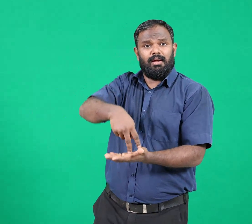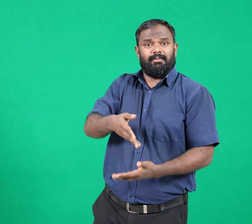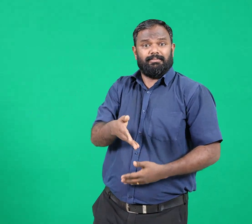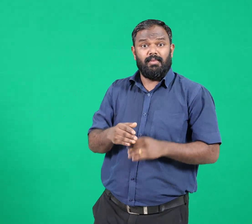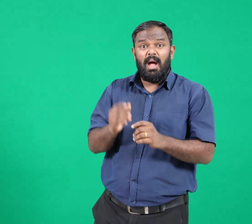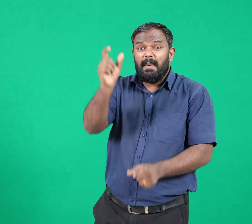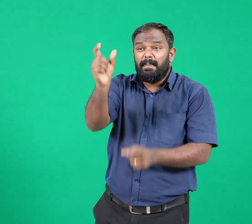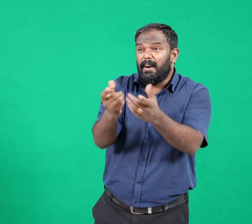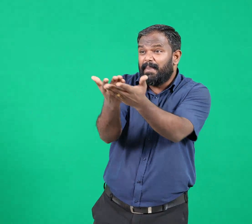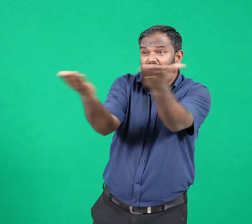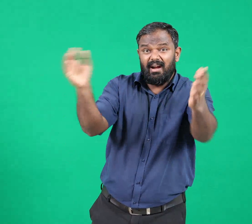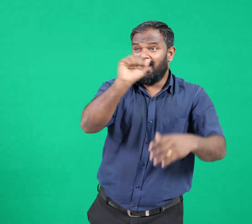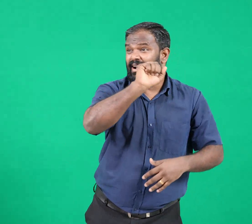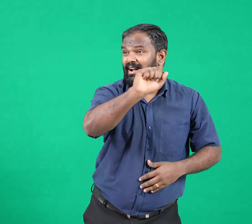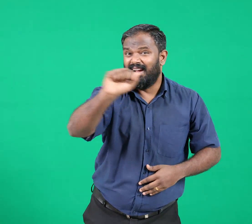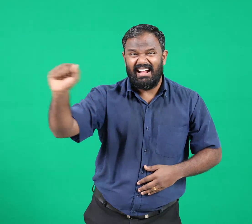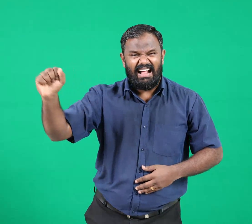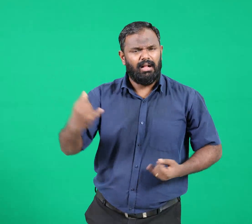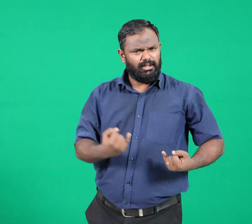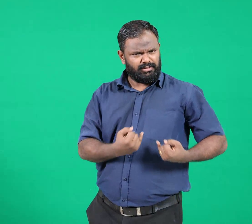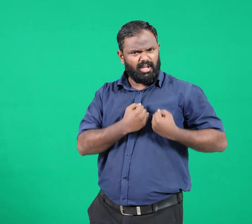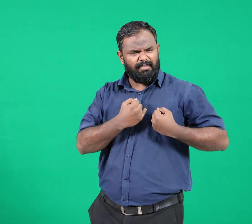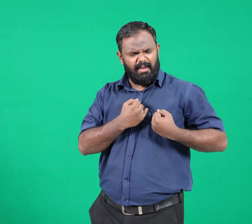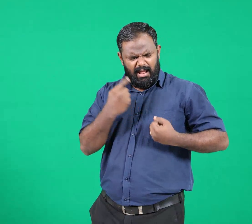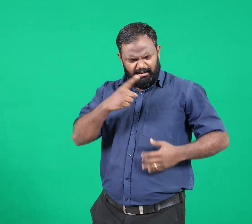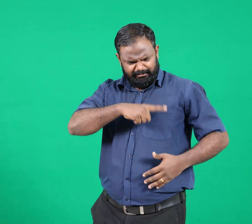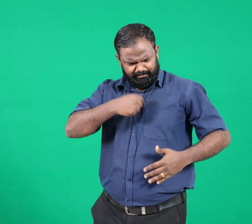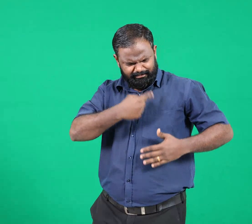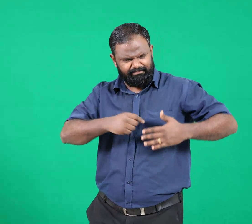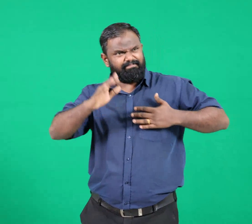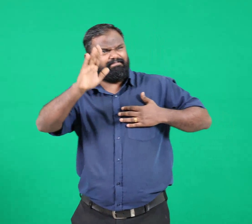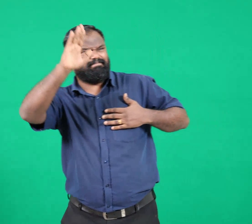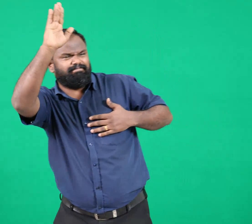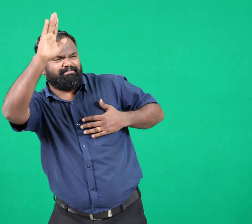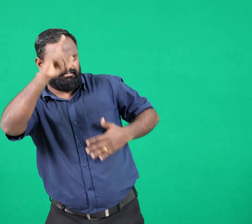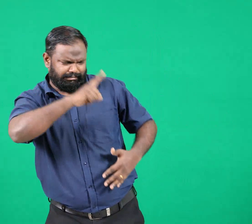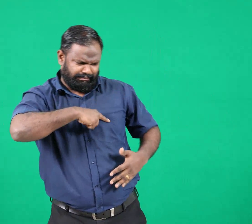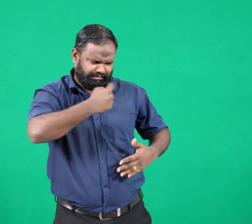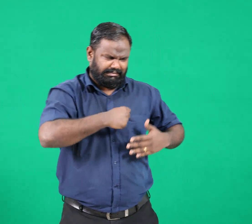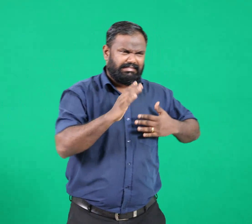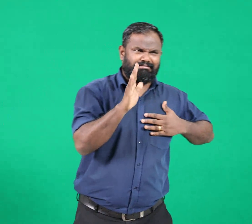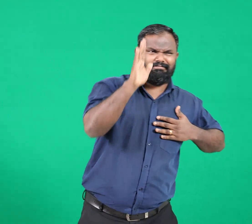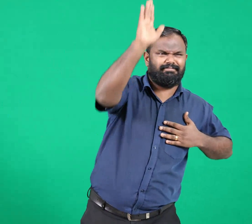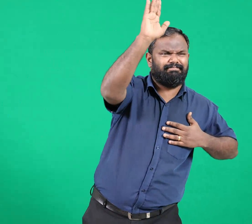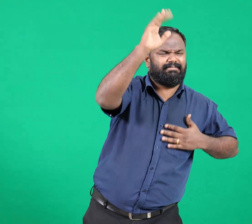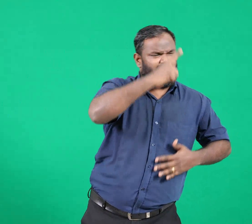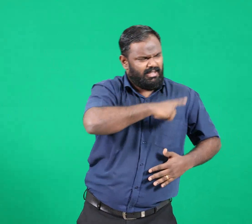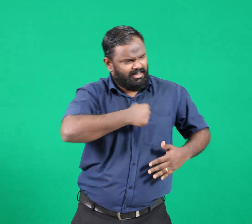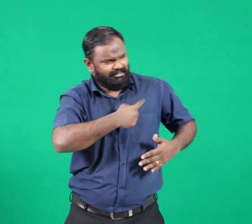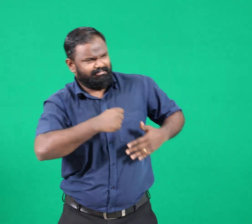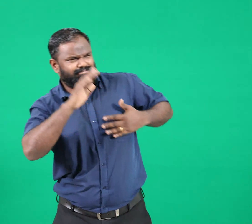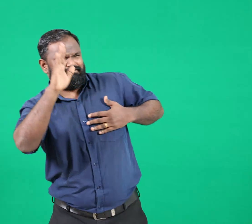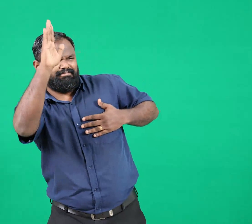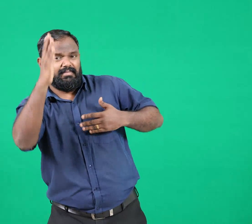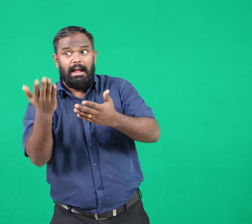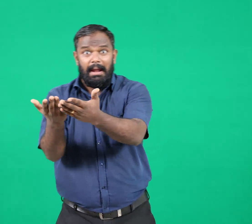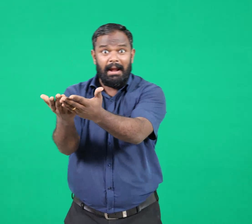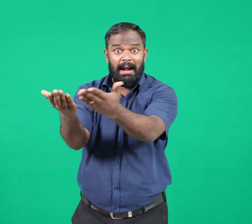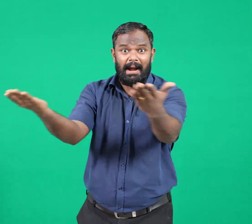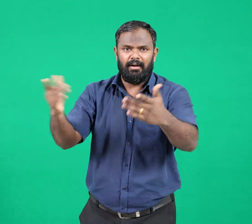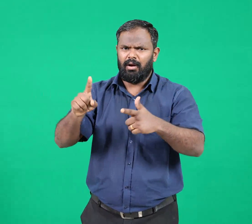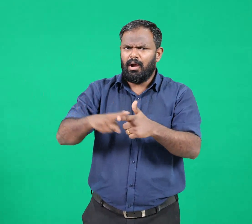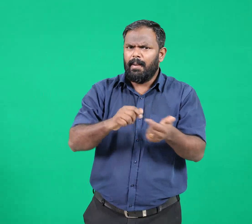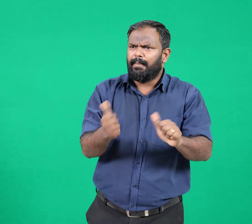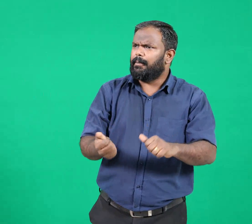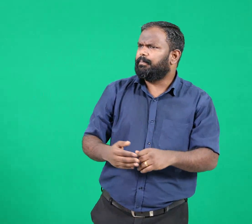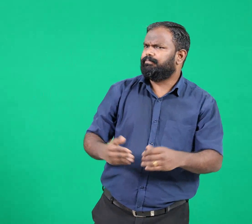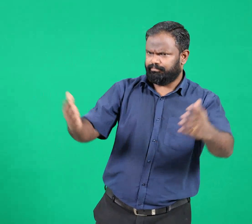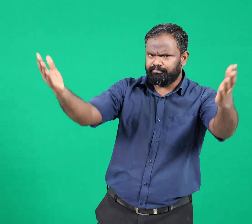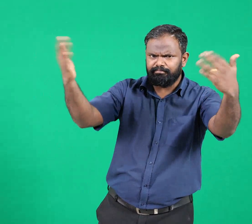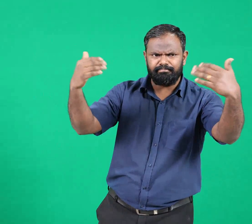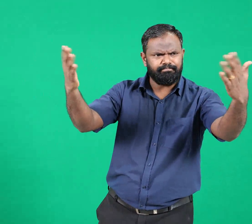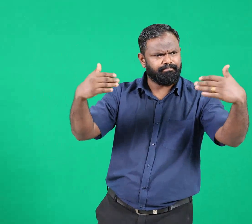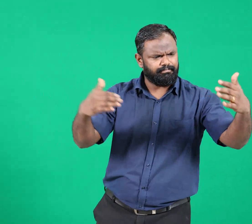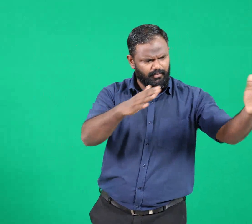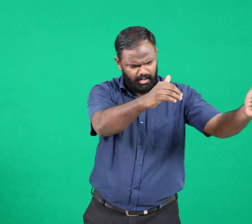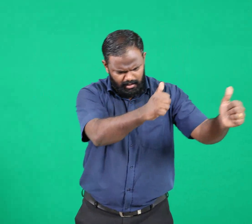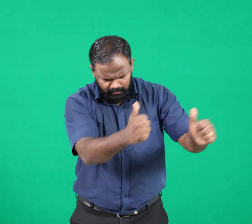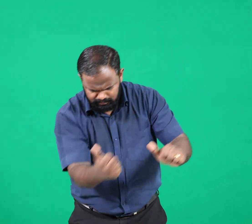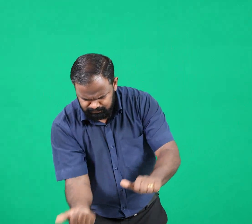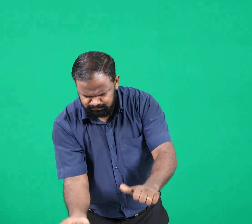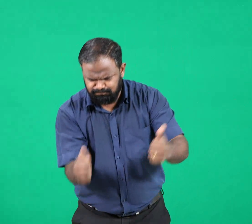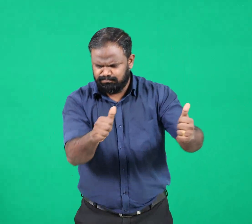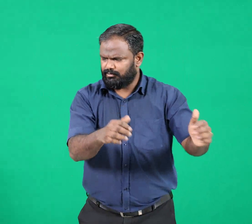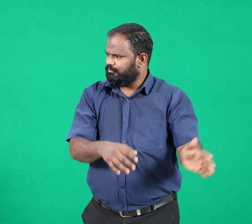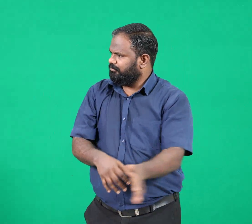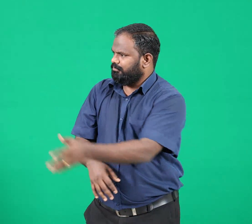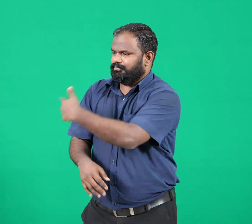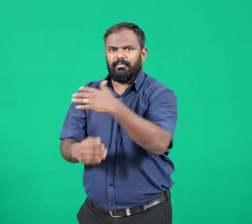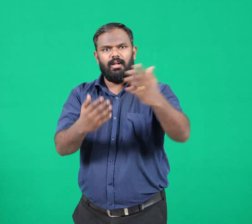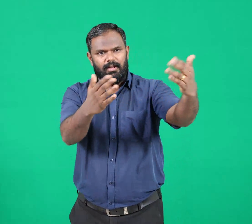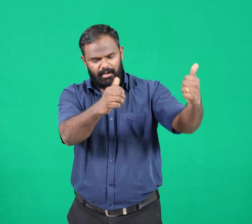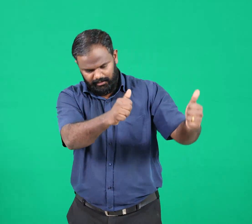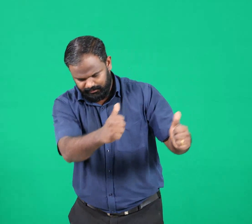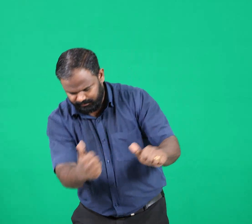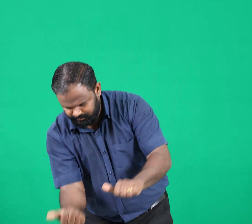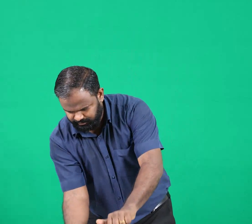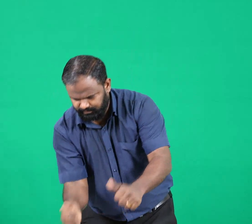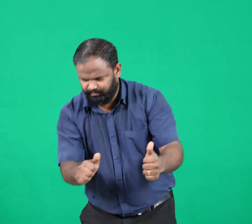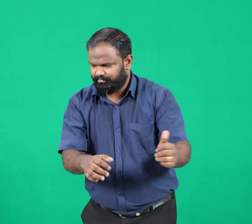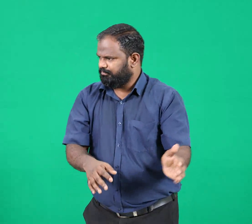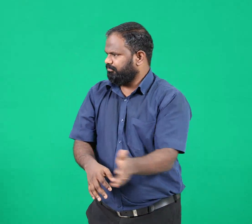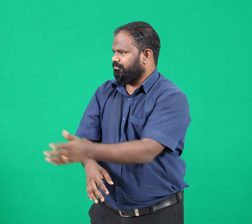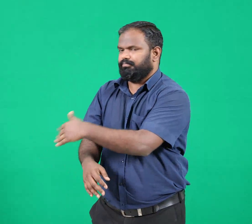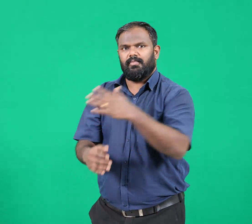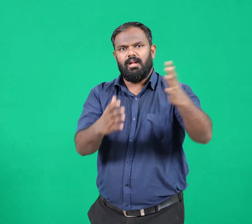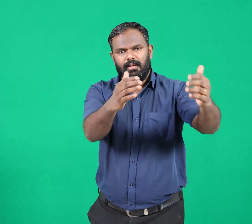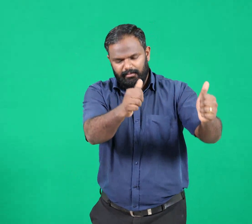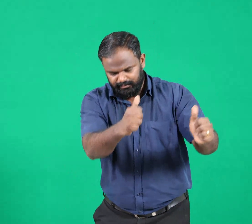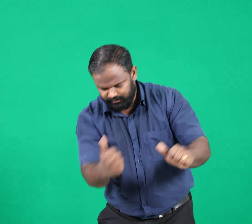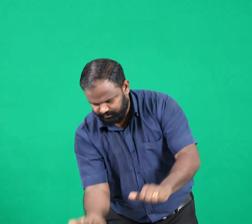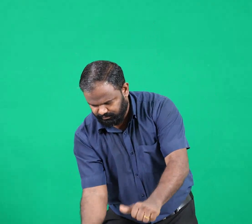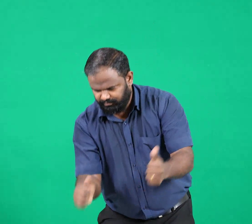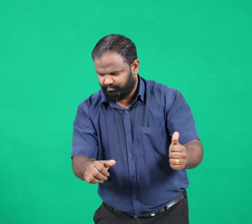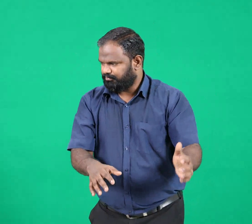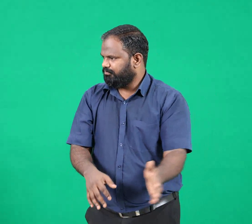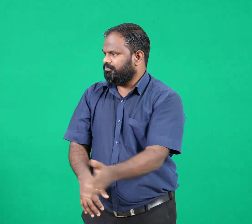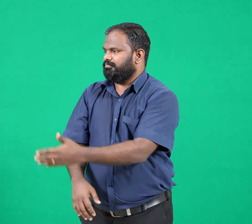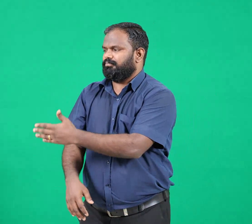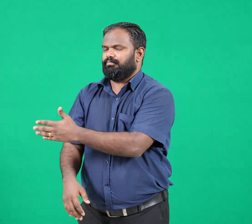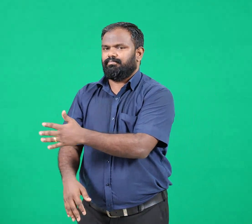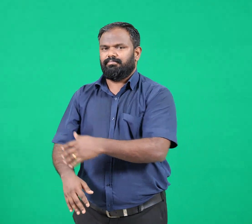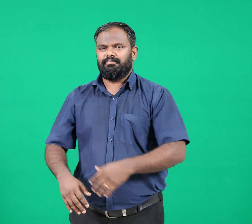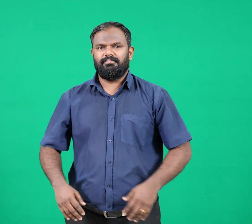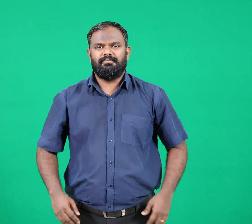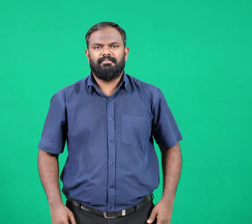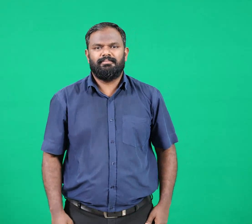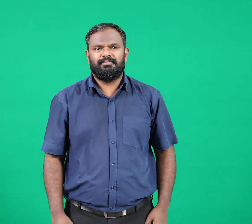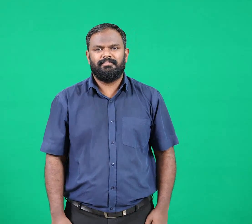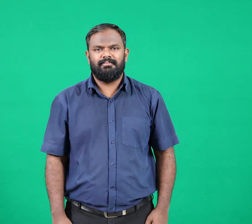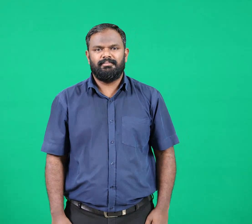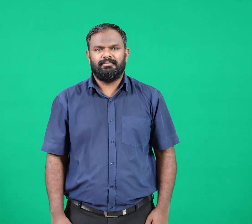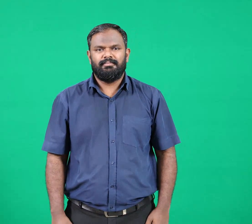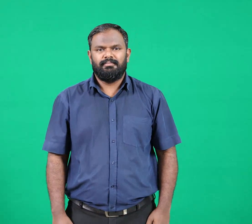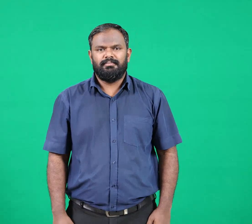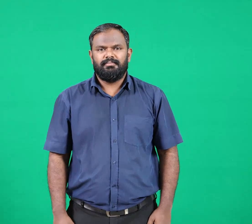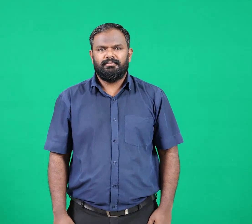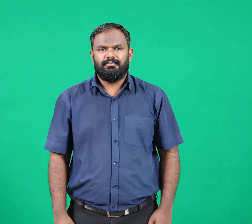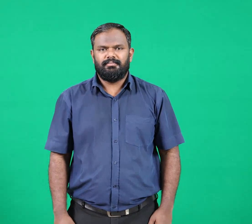Confessing their sins, they were baptized by him in the Jordan River.